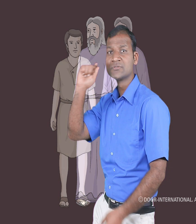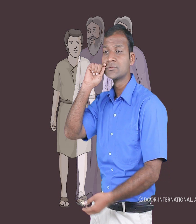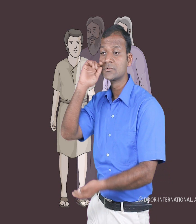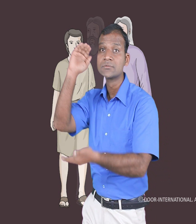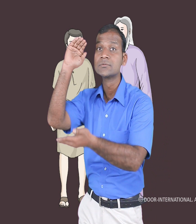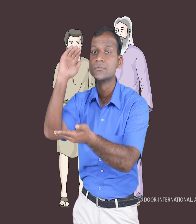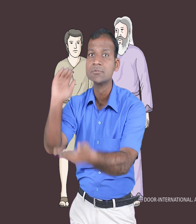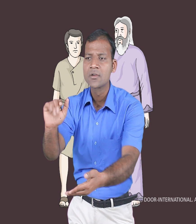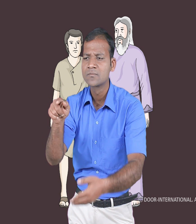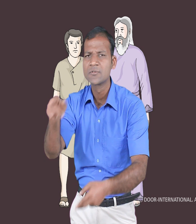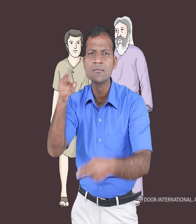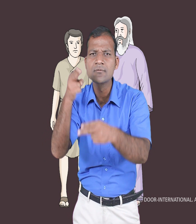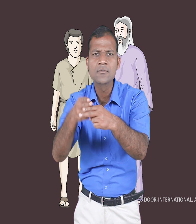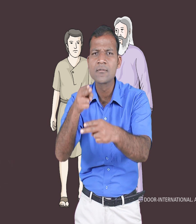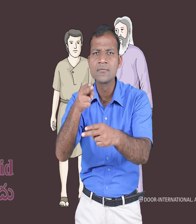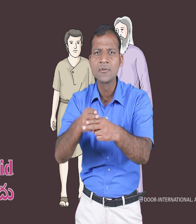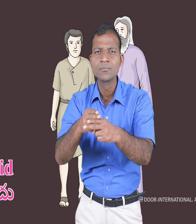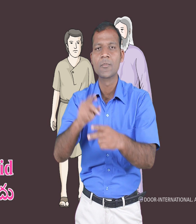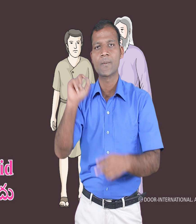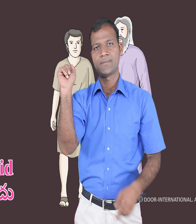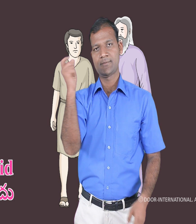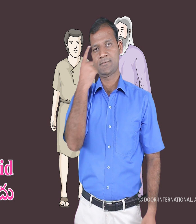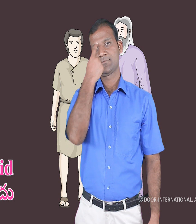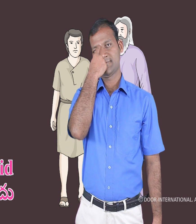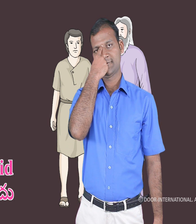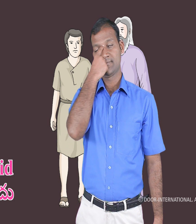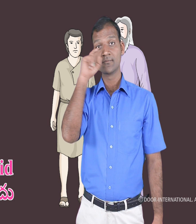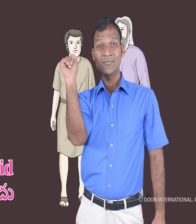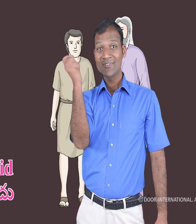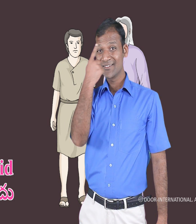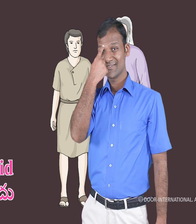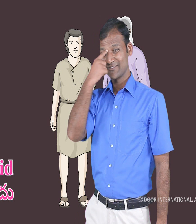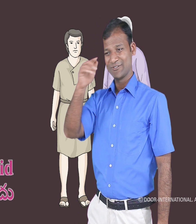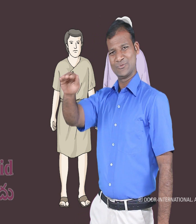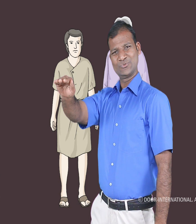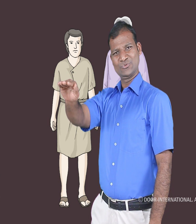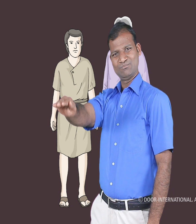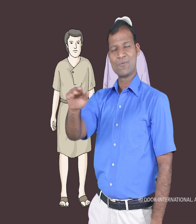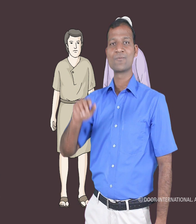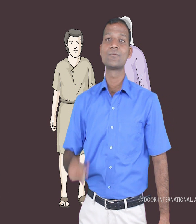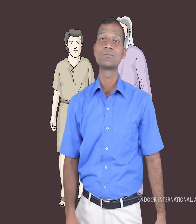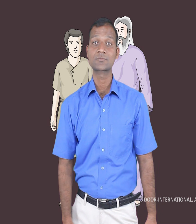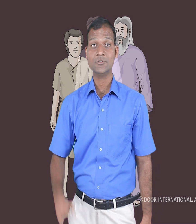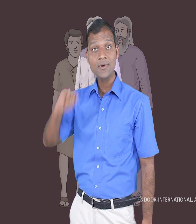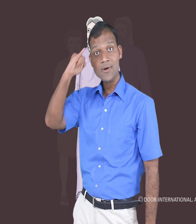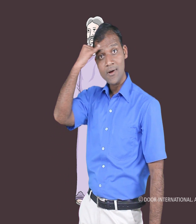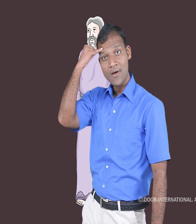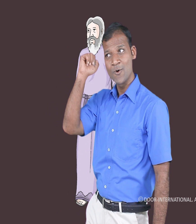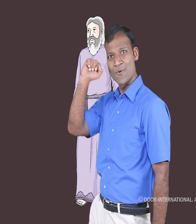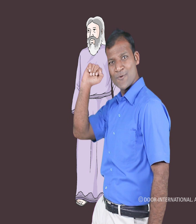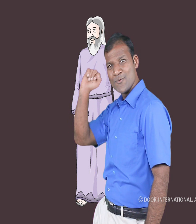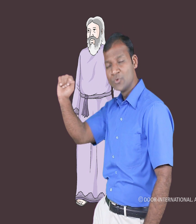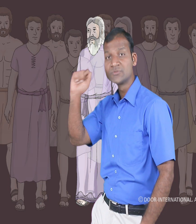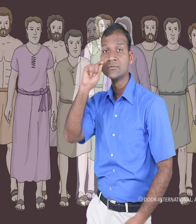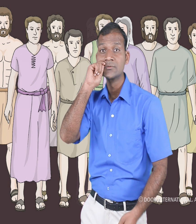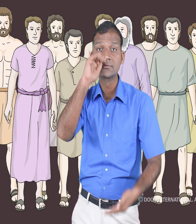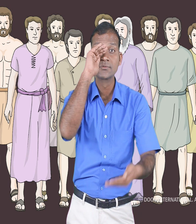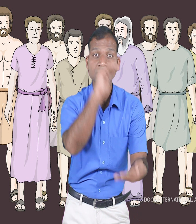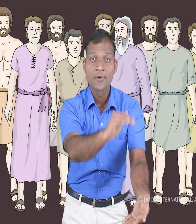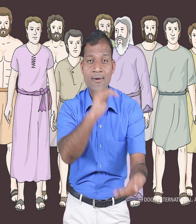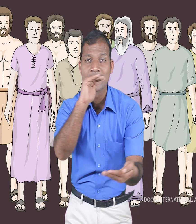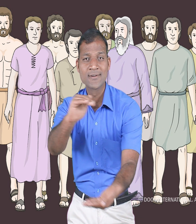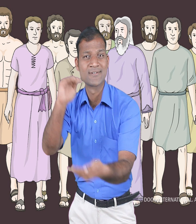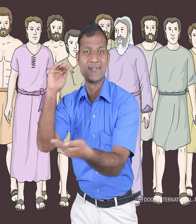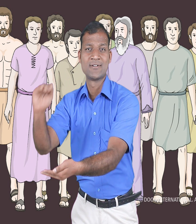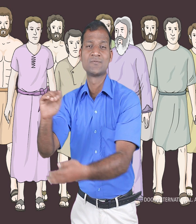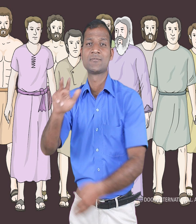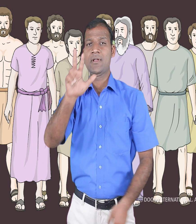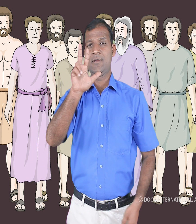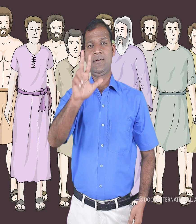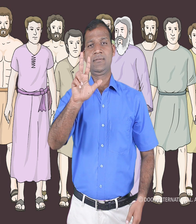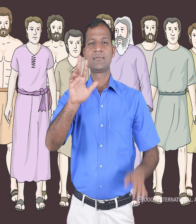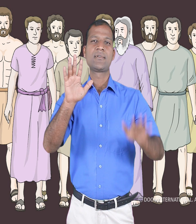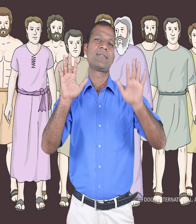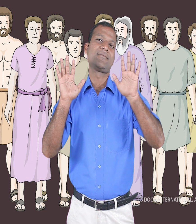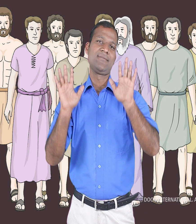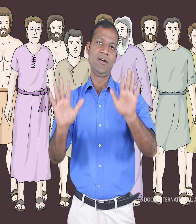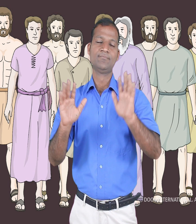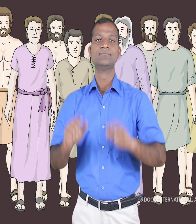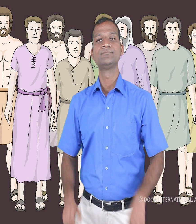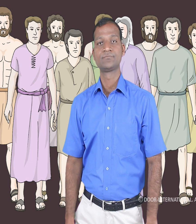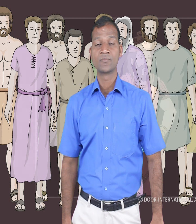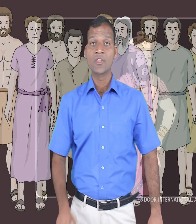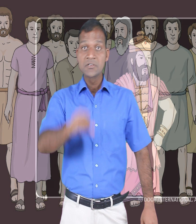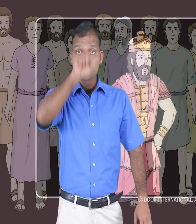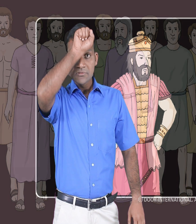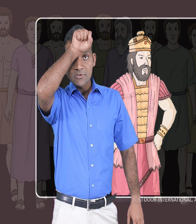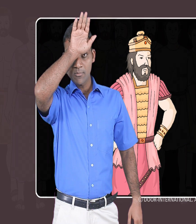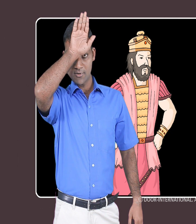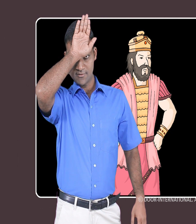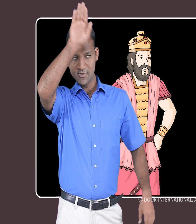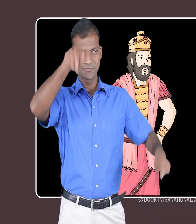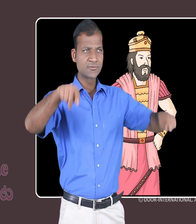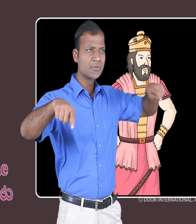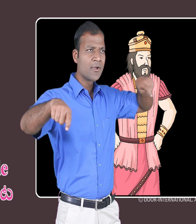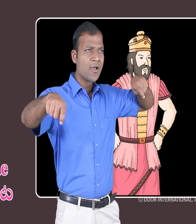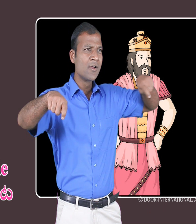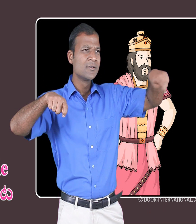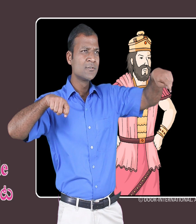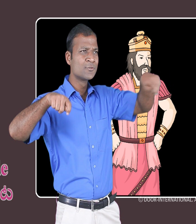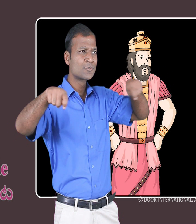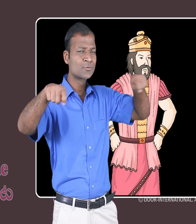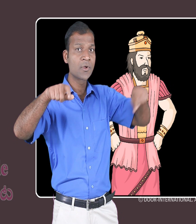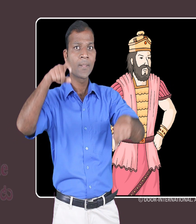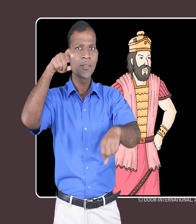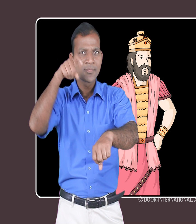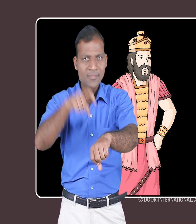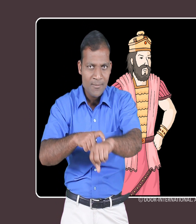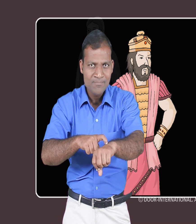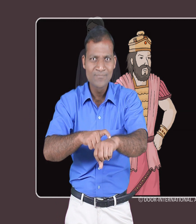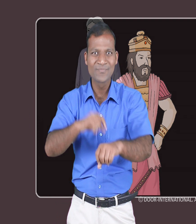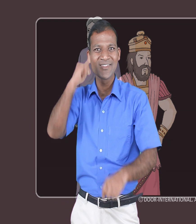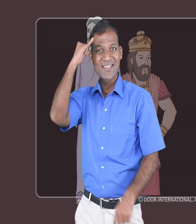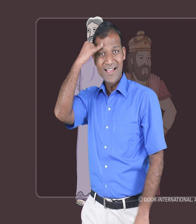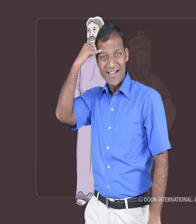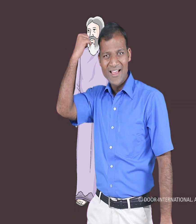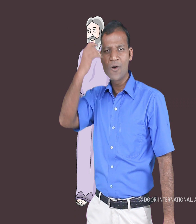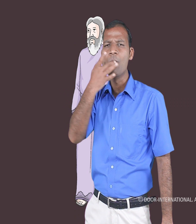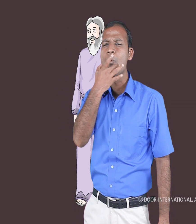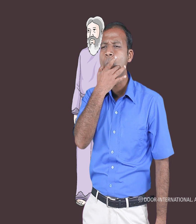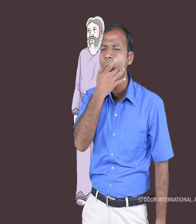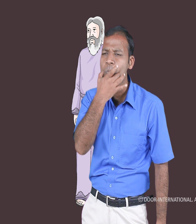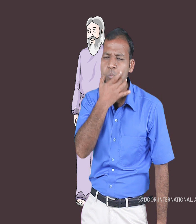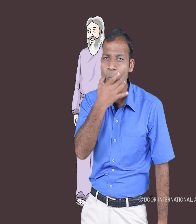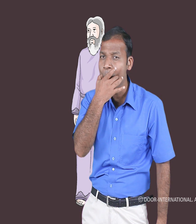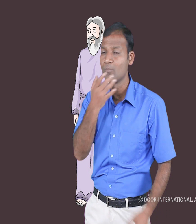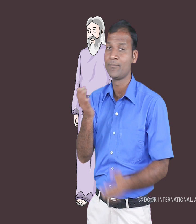And Jesse was old and well along in years.